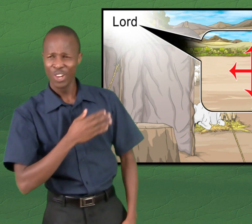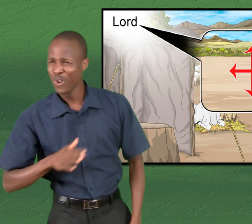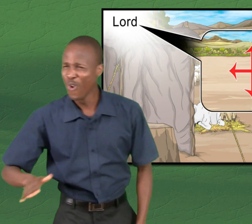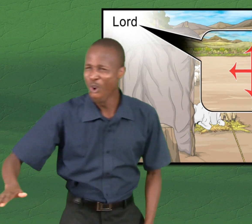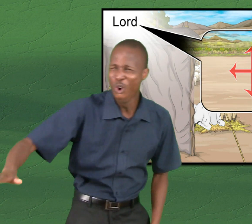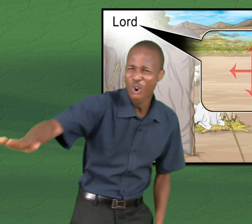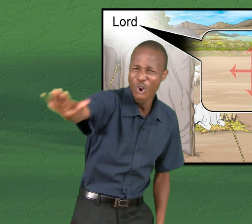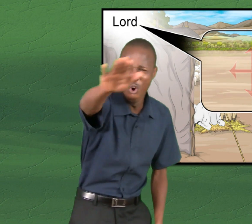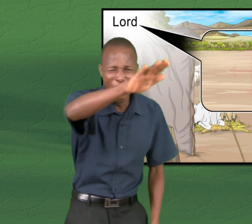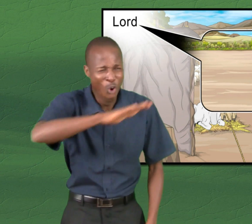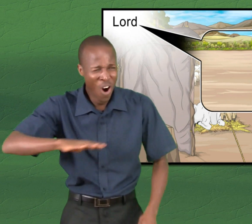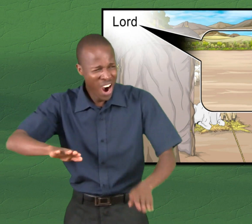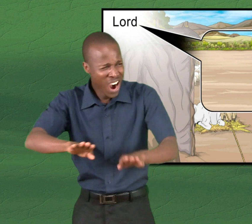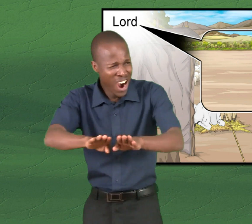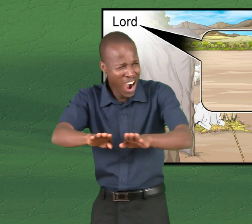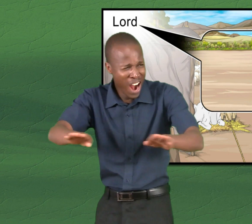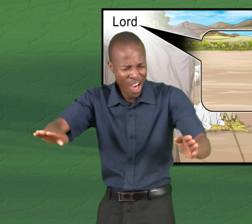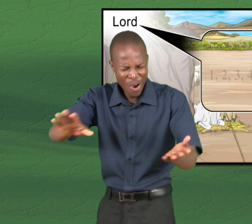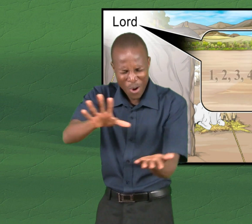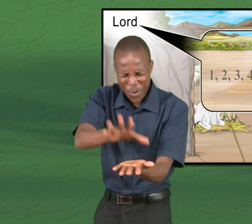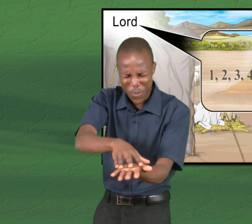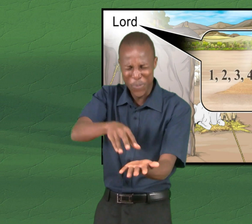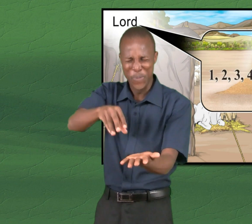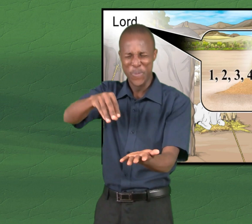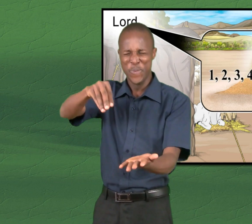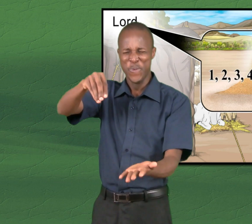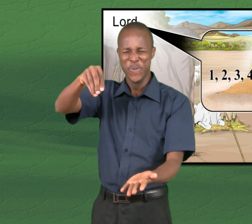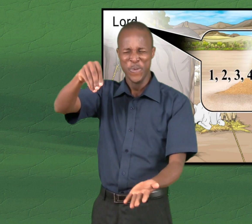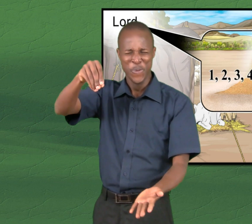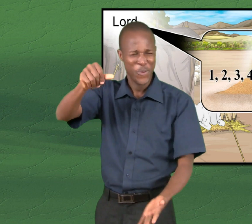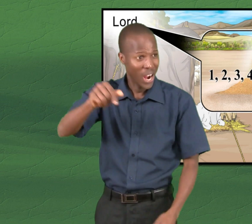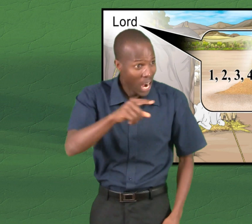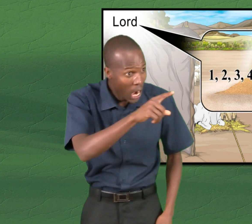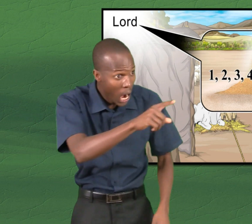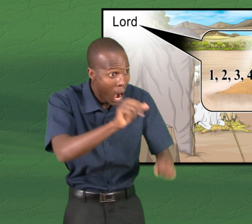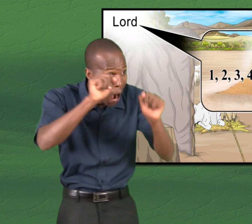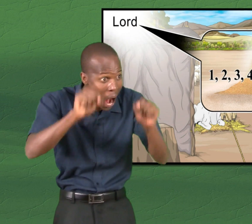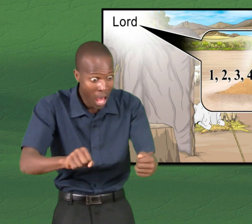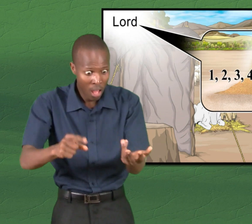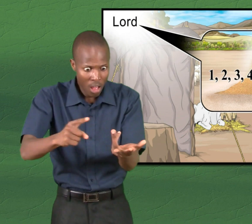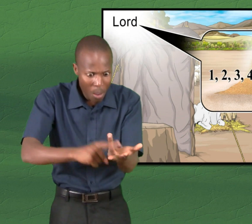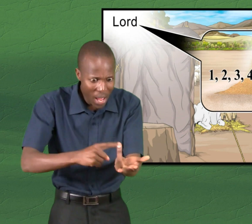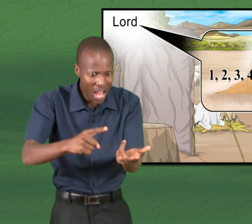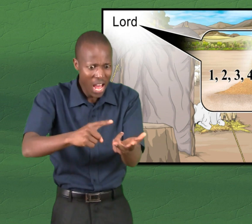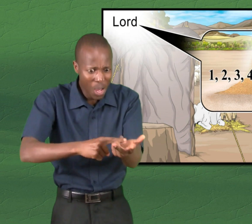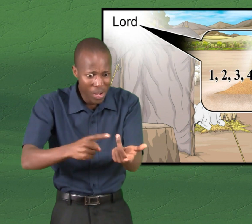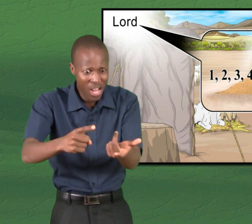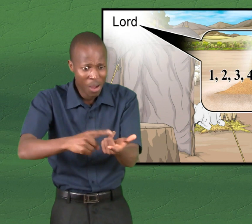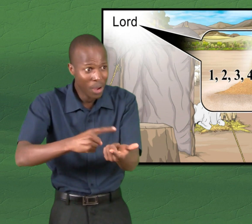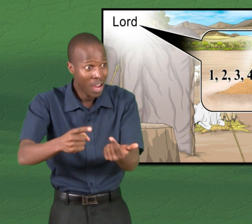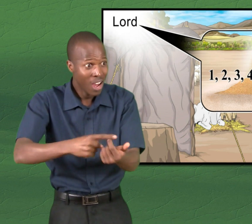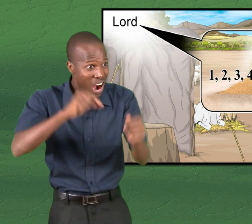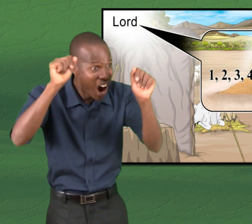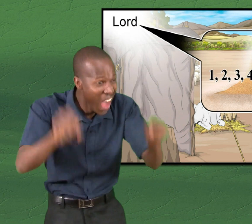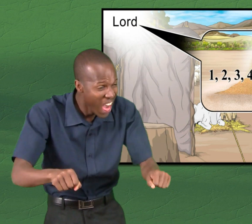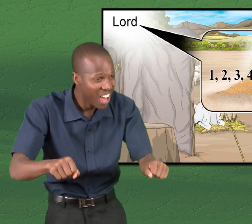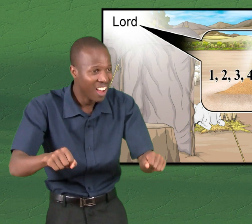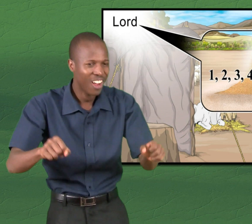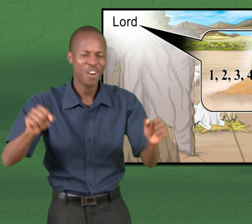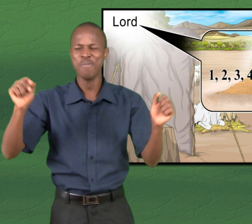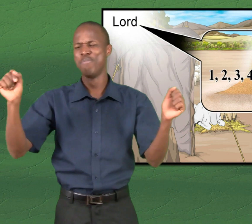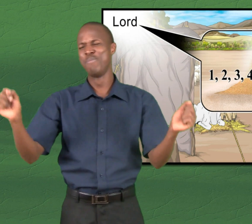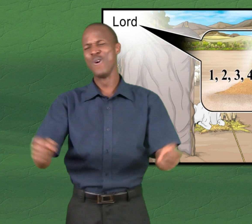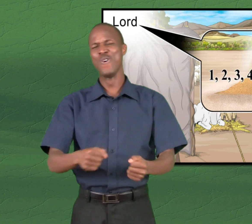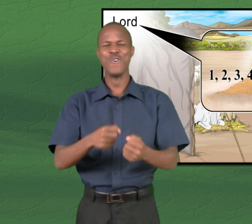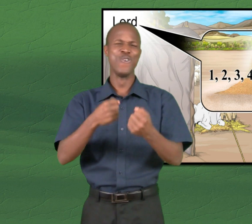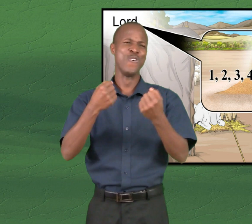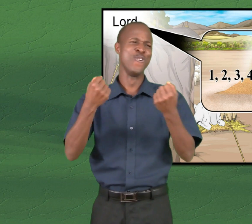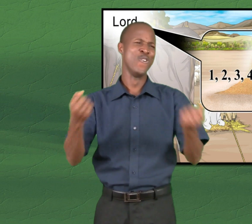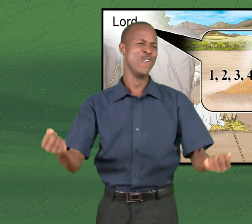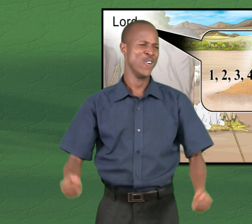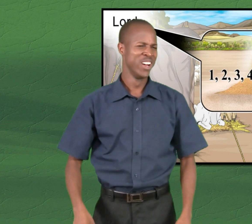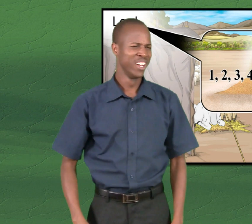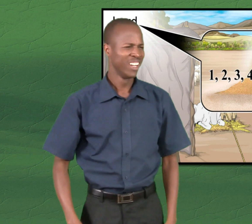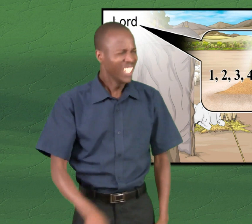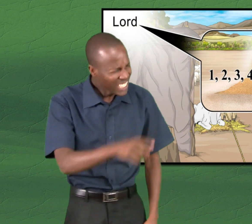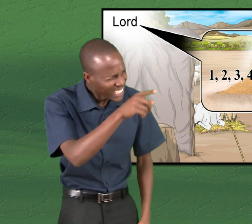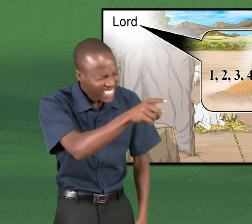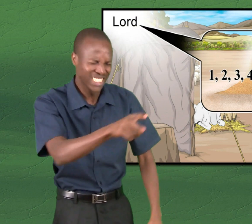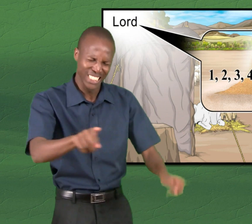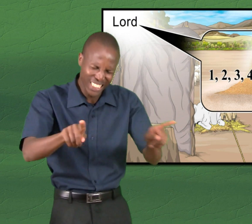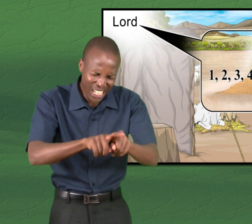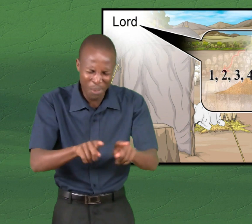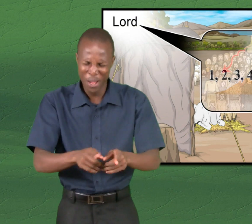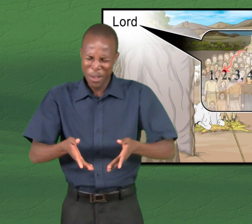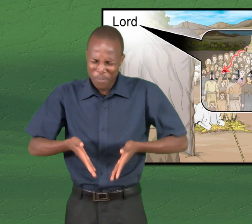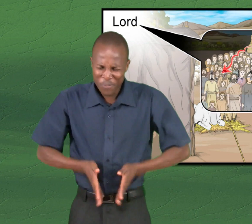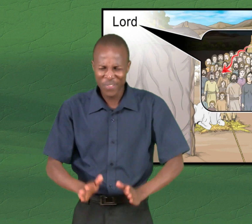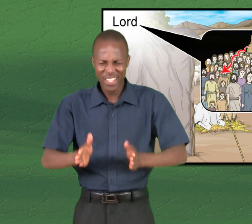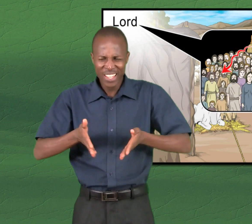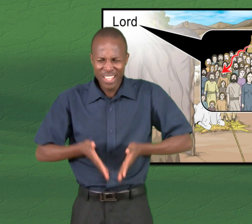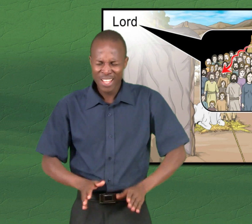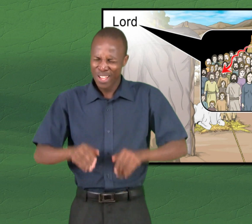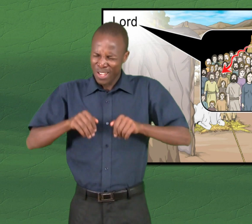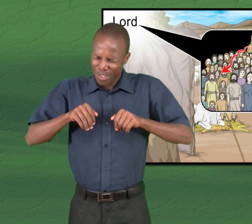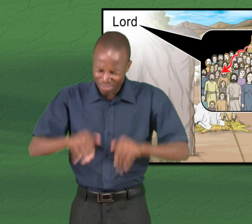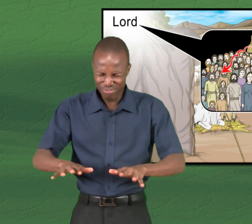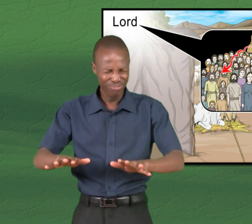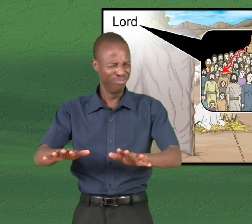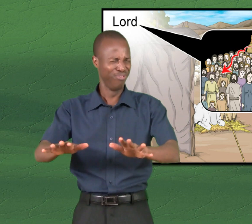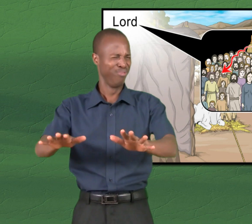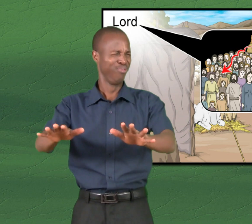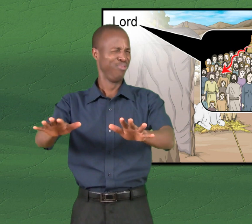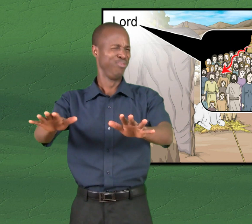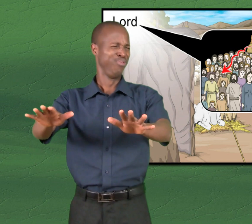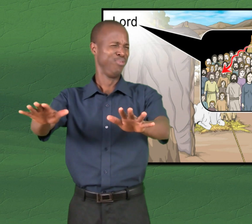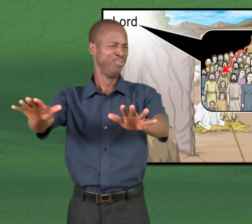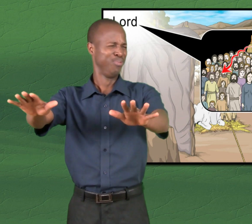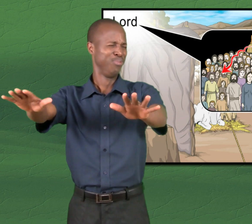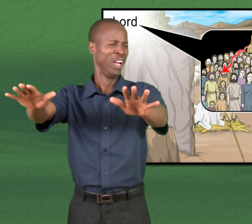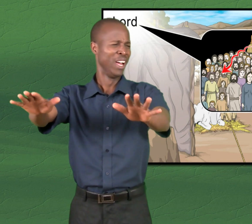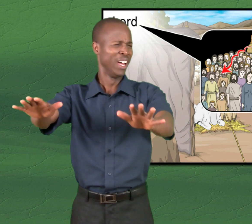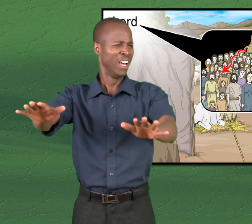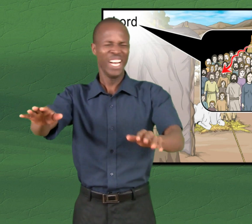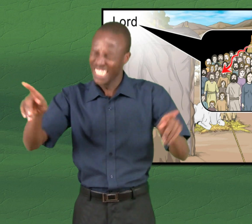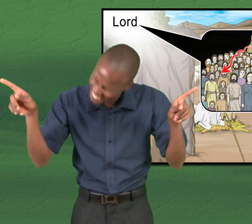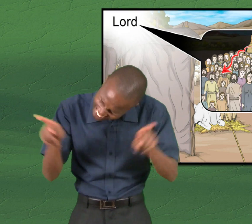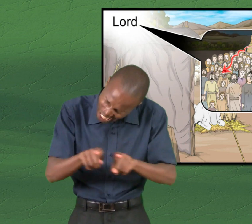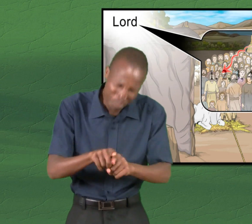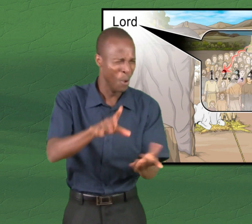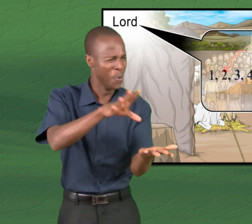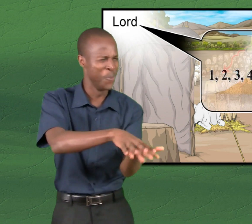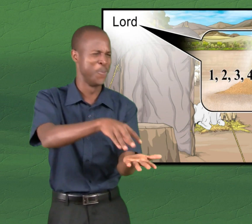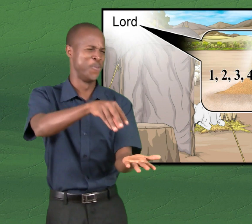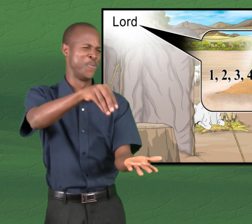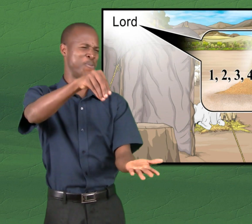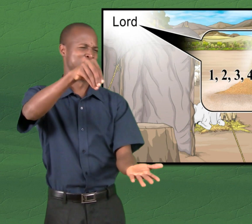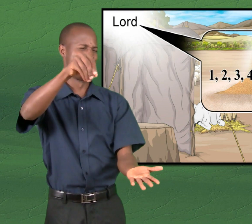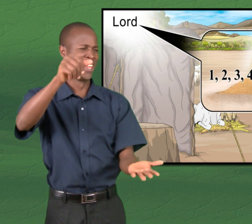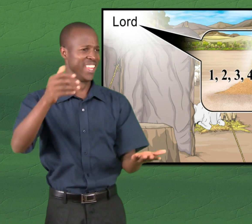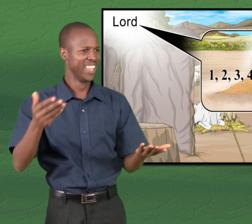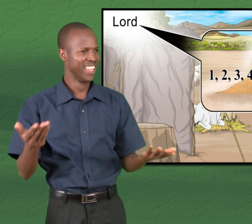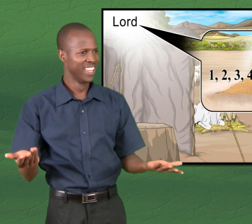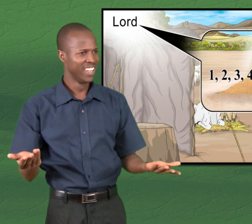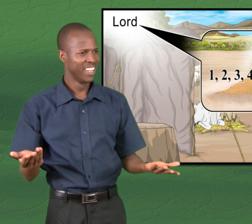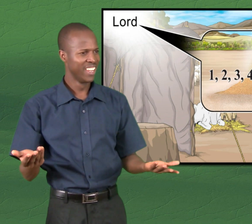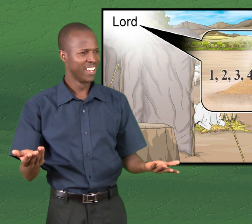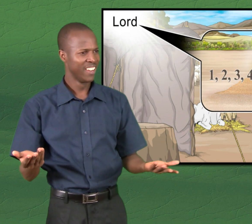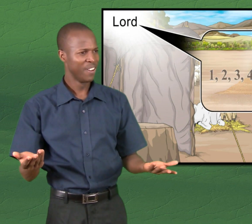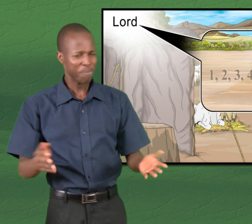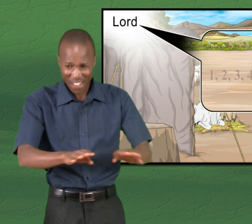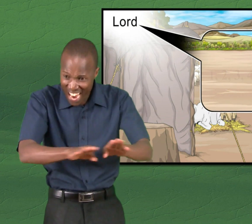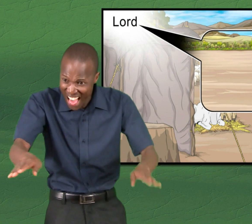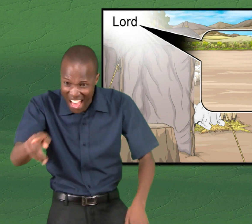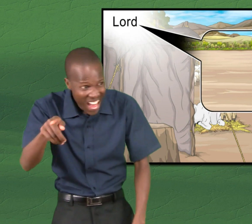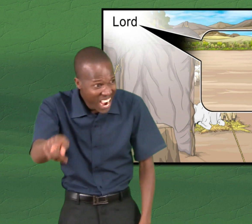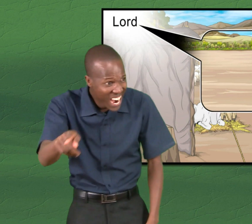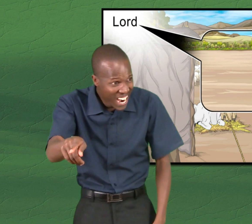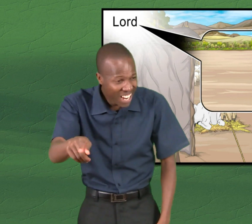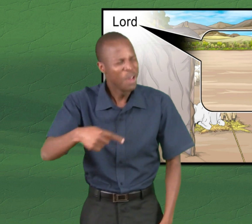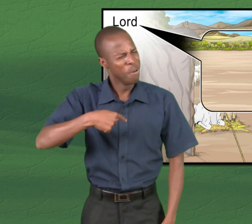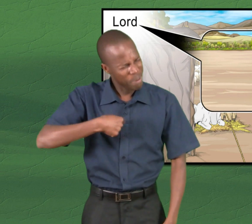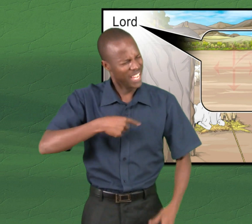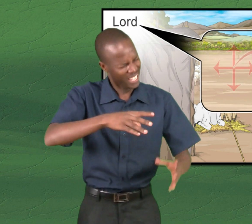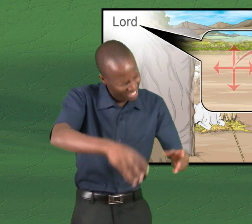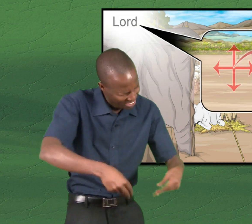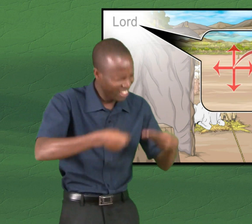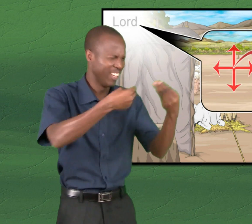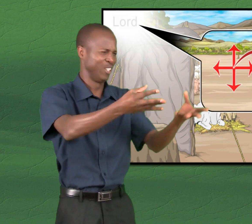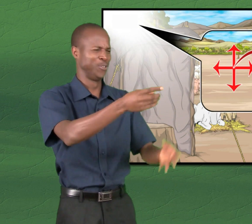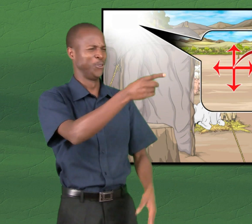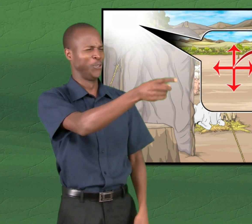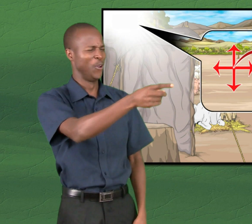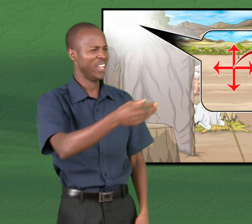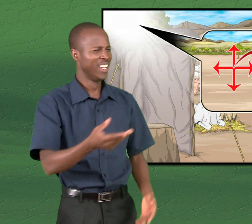I will make your offspring like the dust of the earth, so that if one could count the dust of the earth, then your offspring could be counted.